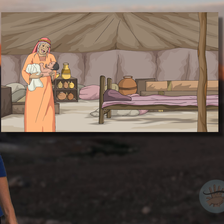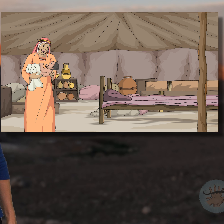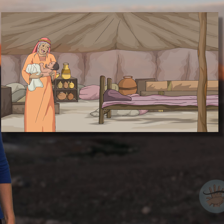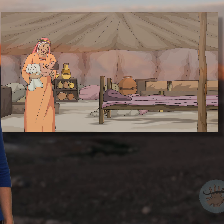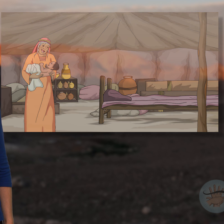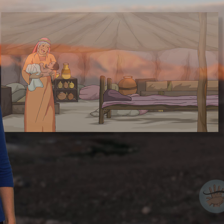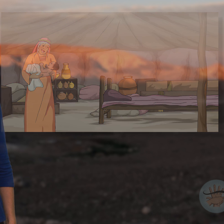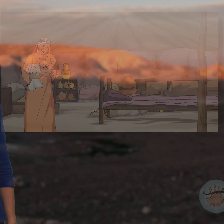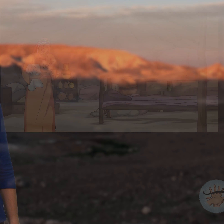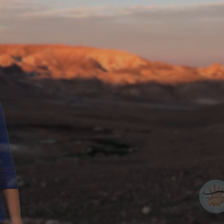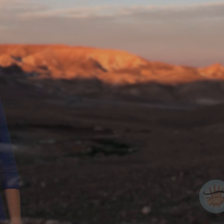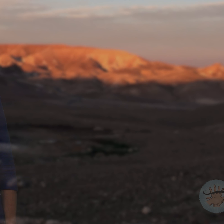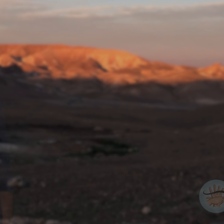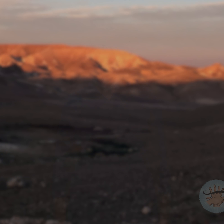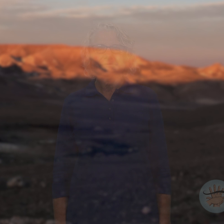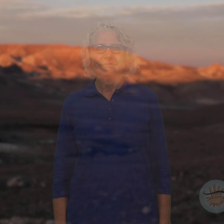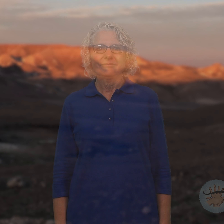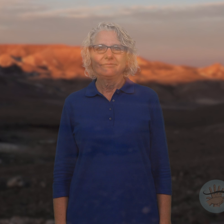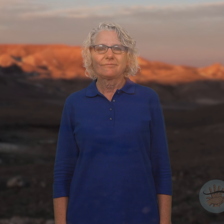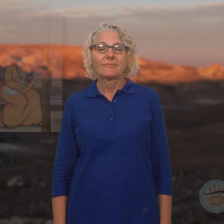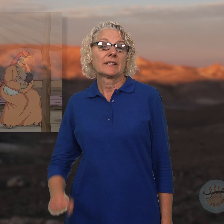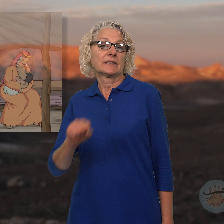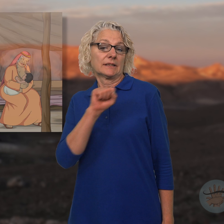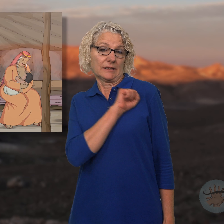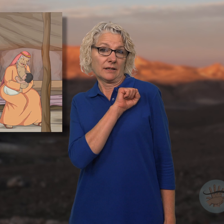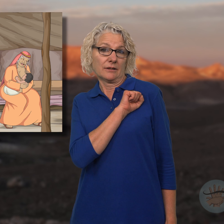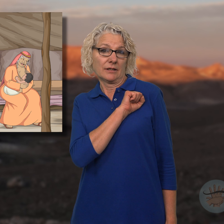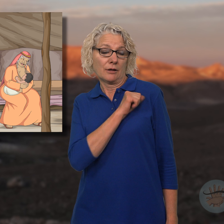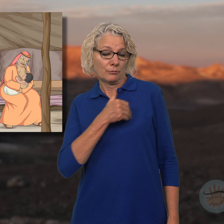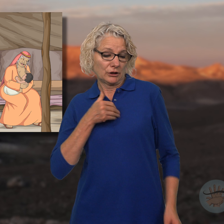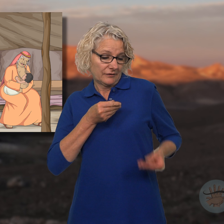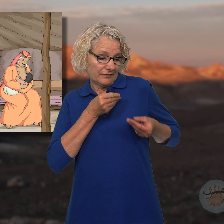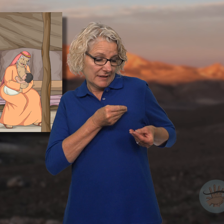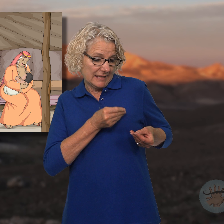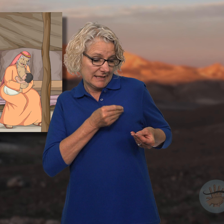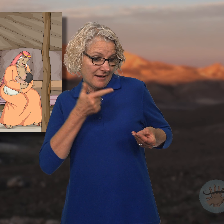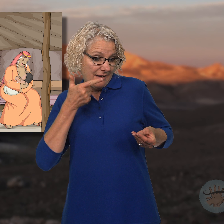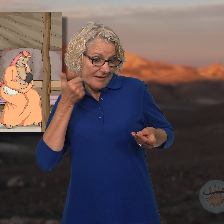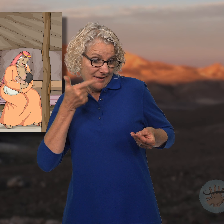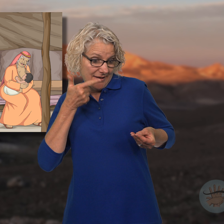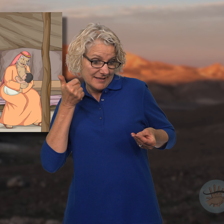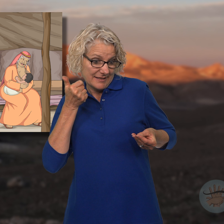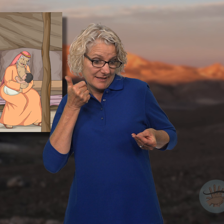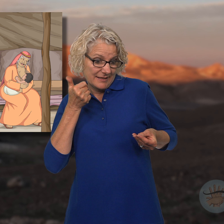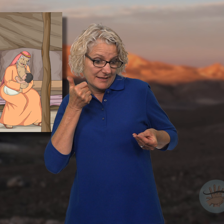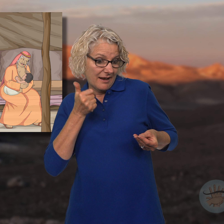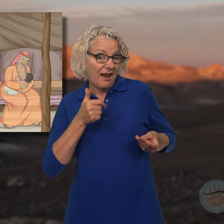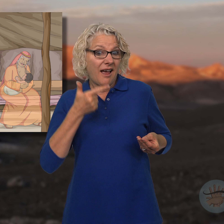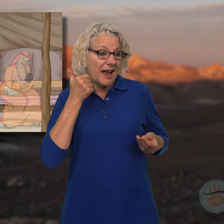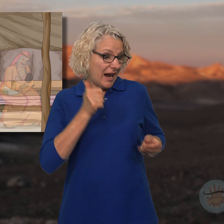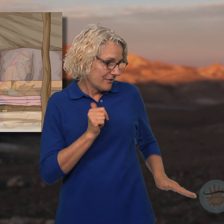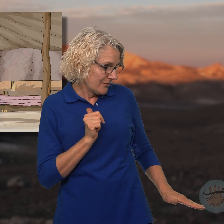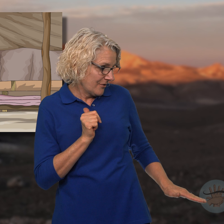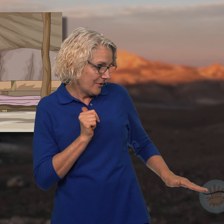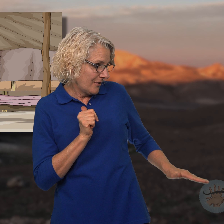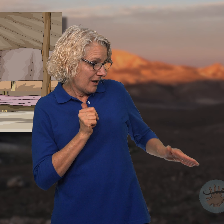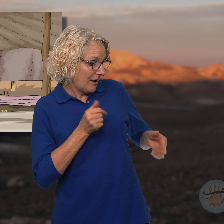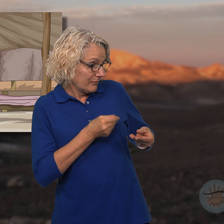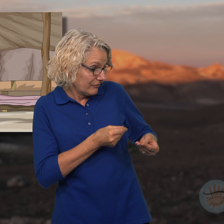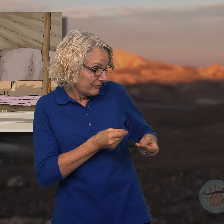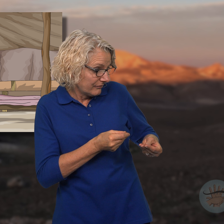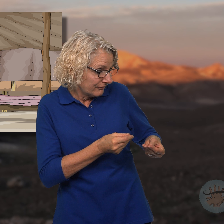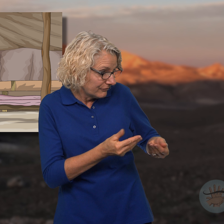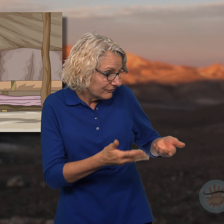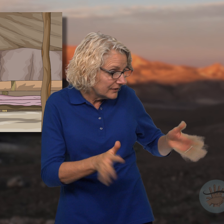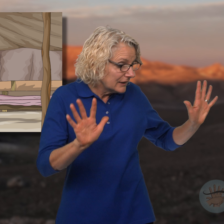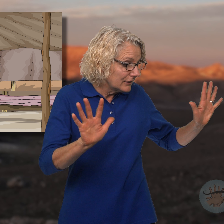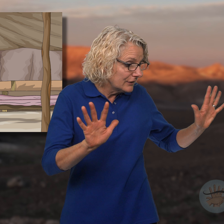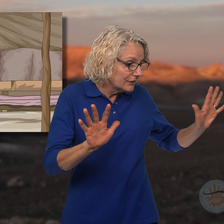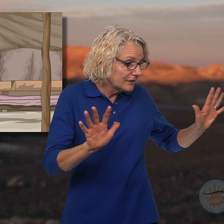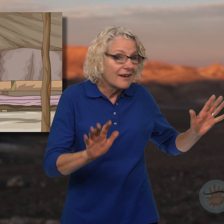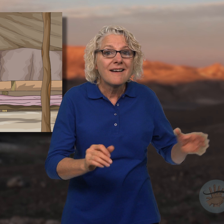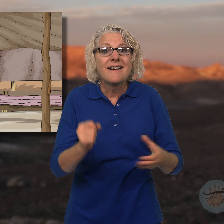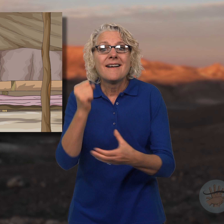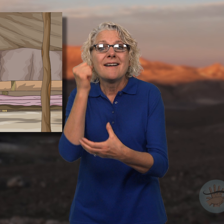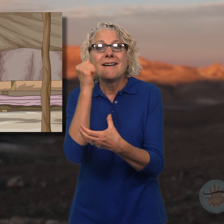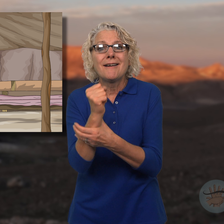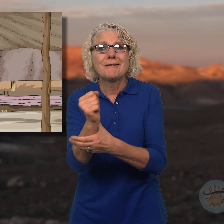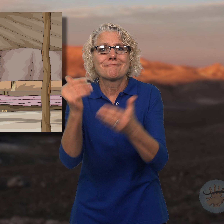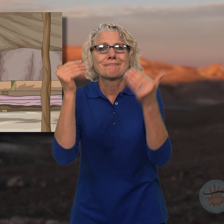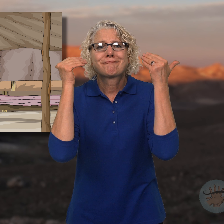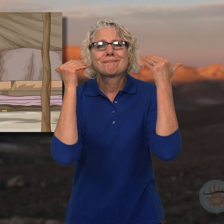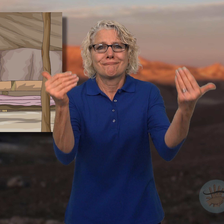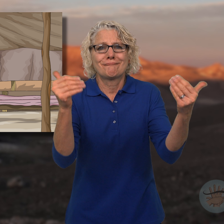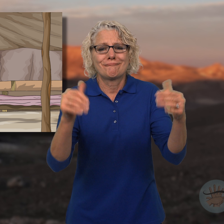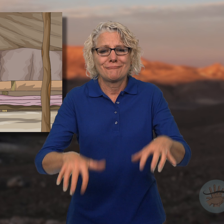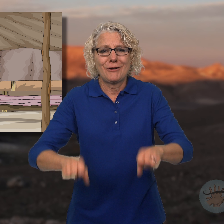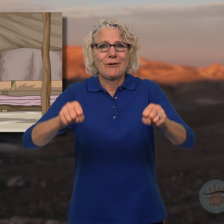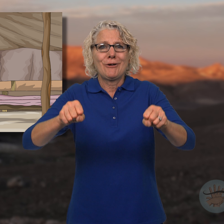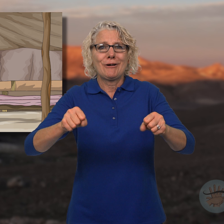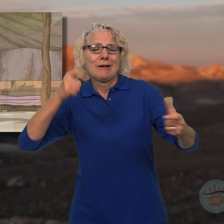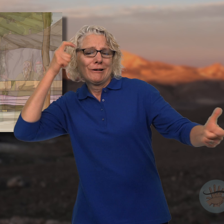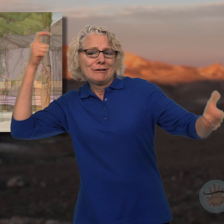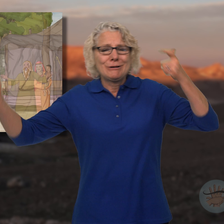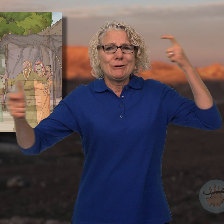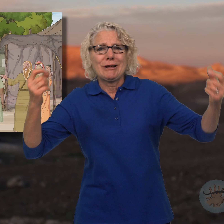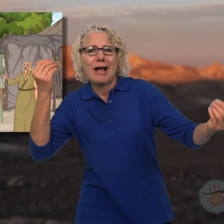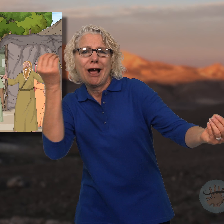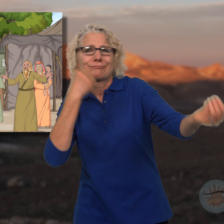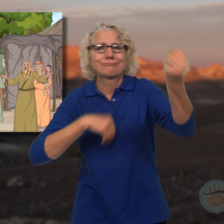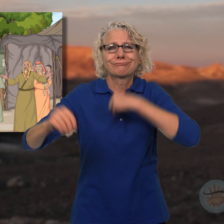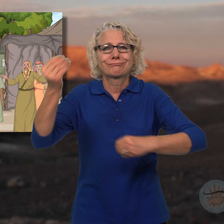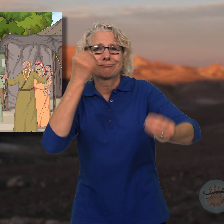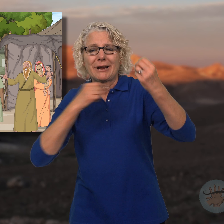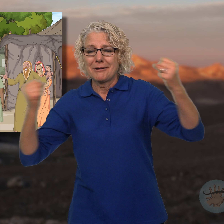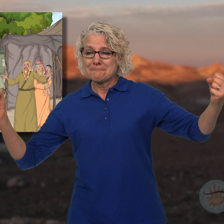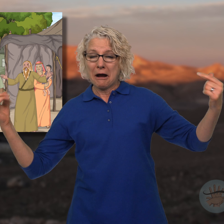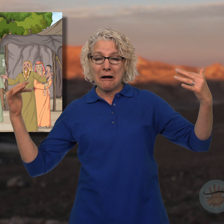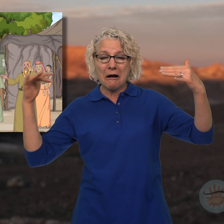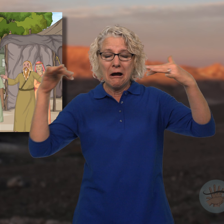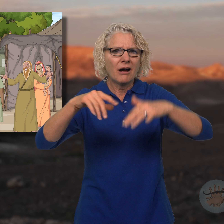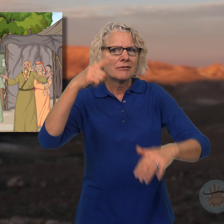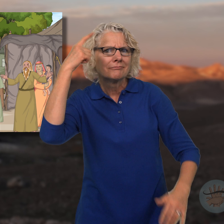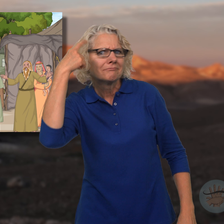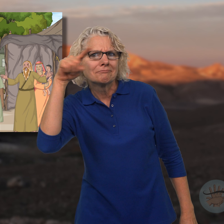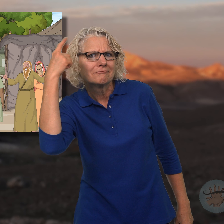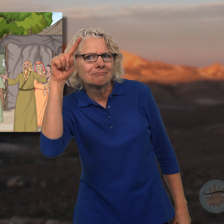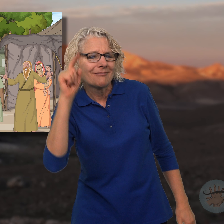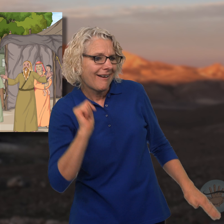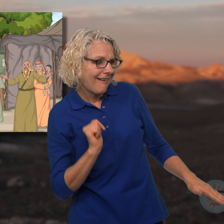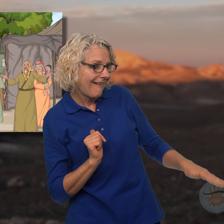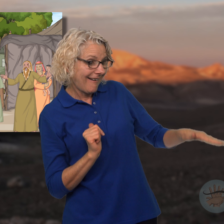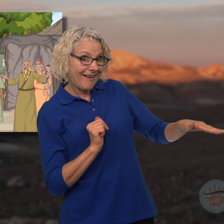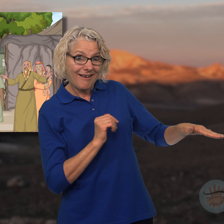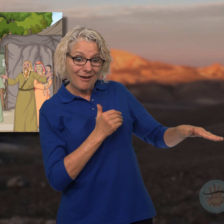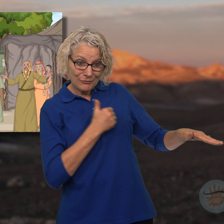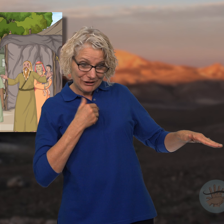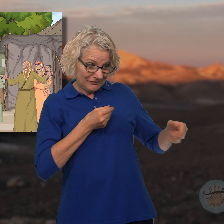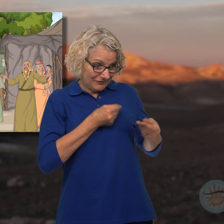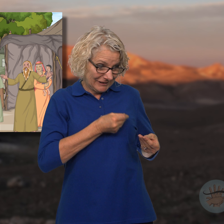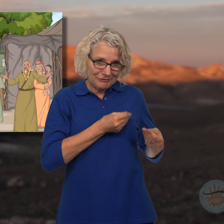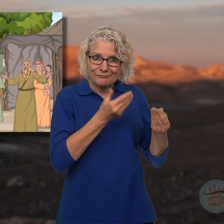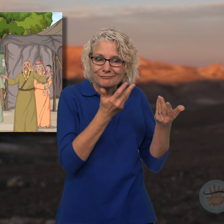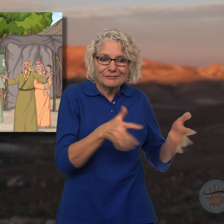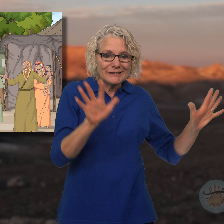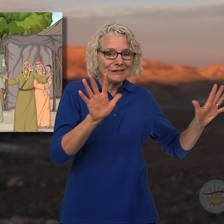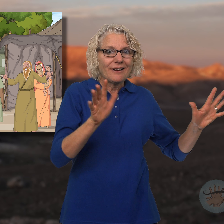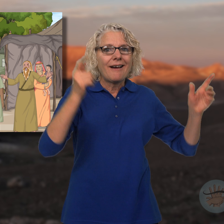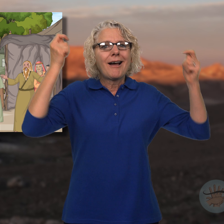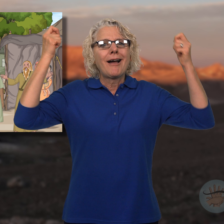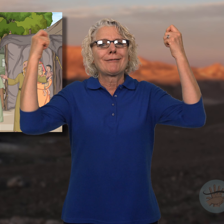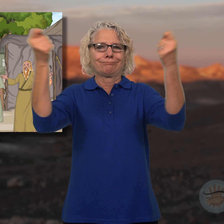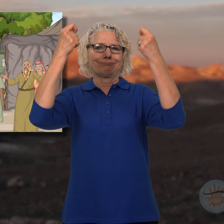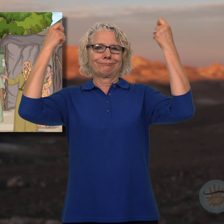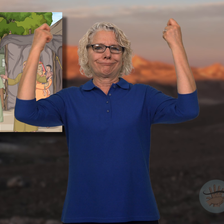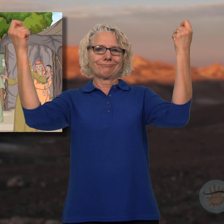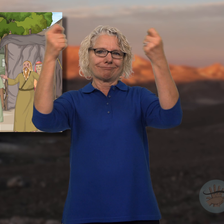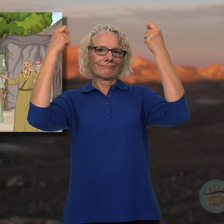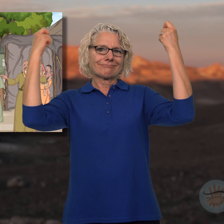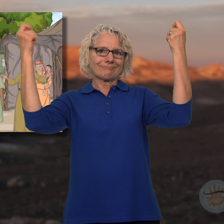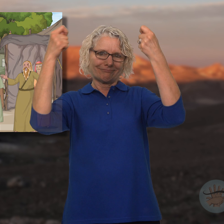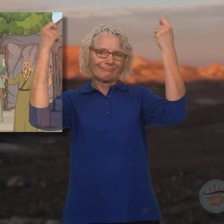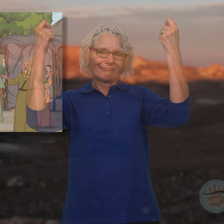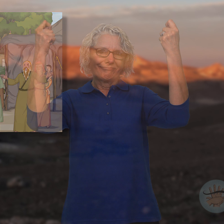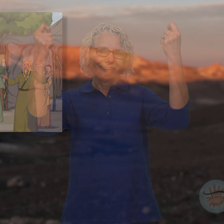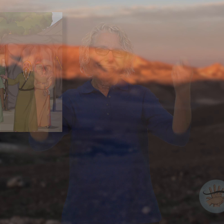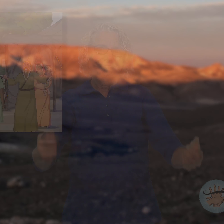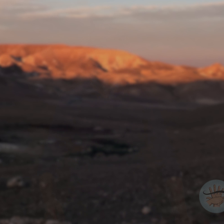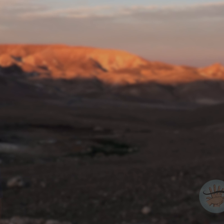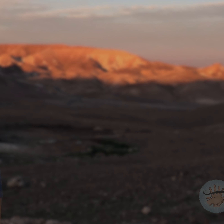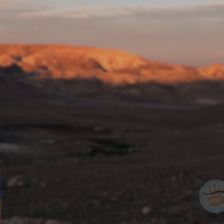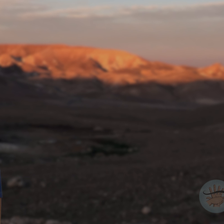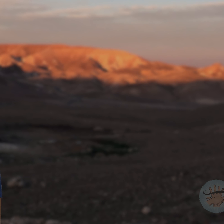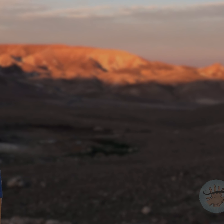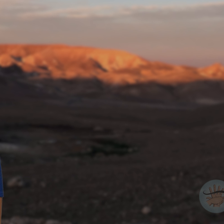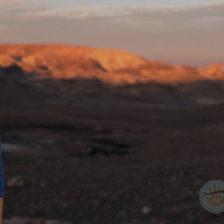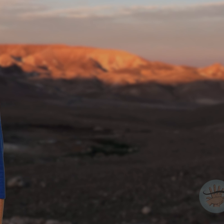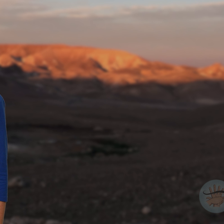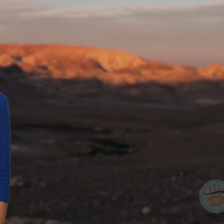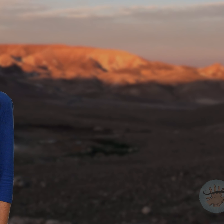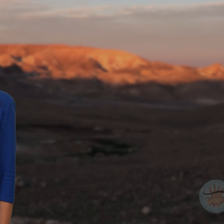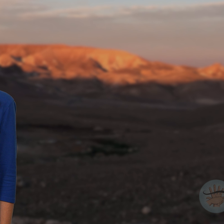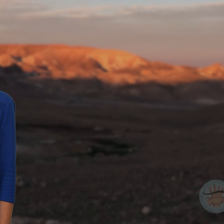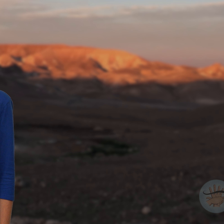So the child grew and was weaned, and Abraham held a great feast on the day Isaac was weaned.